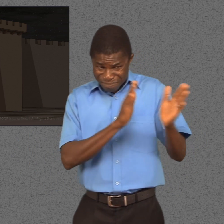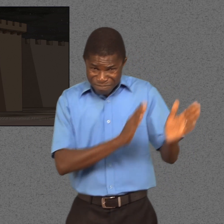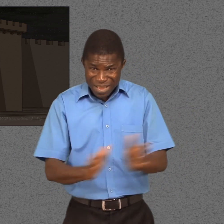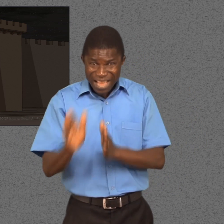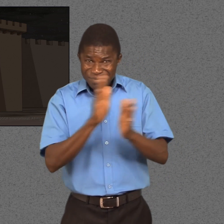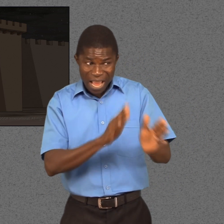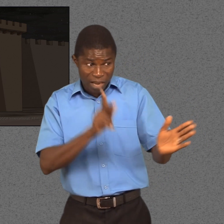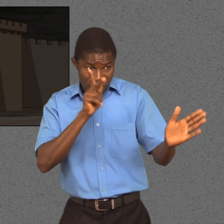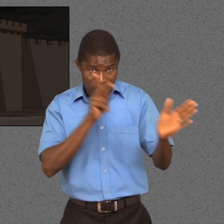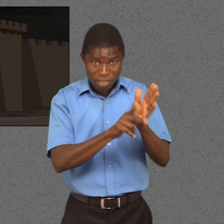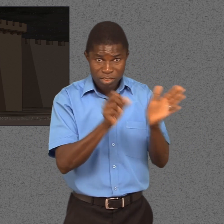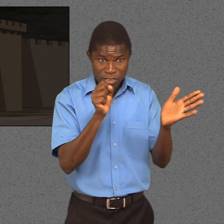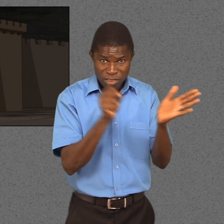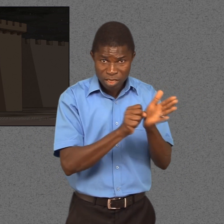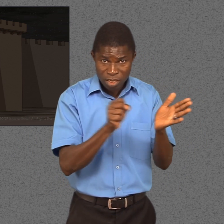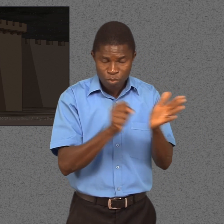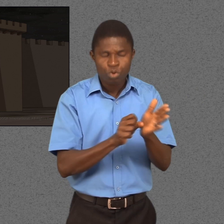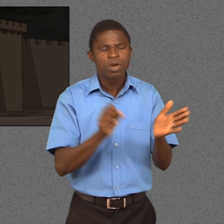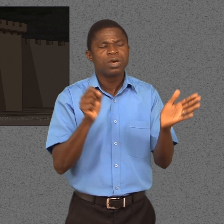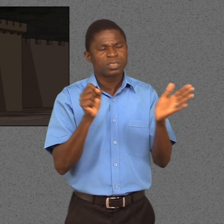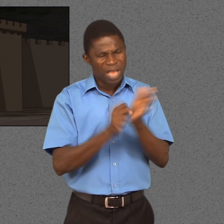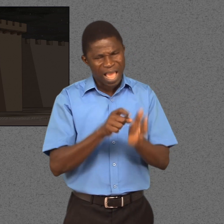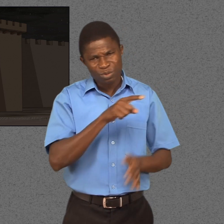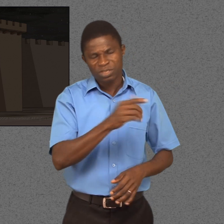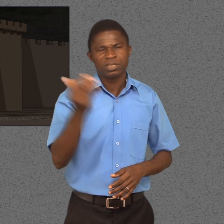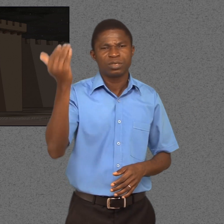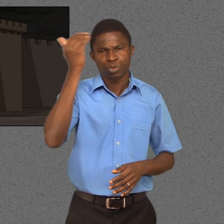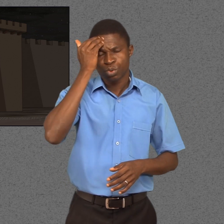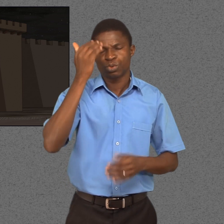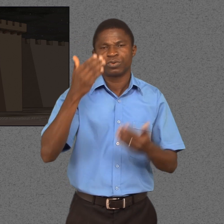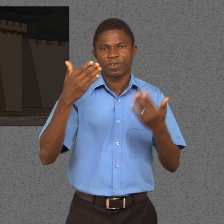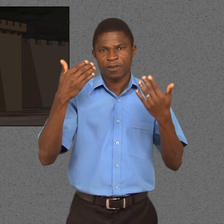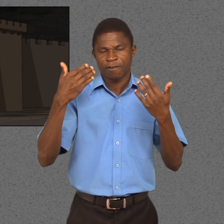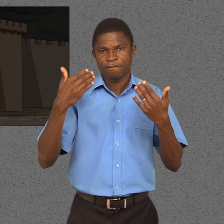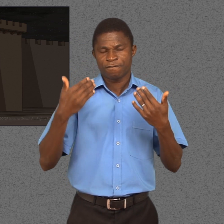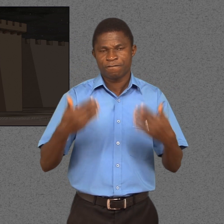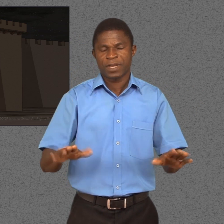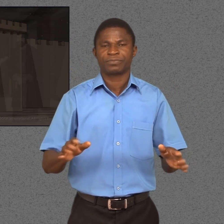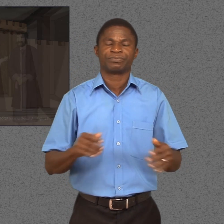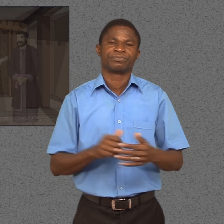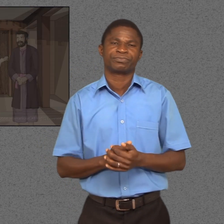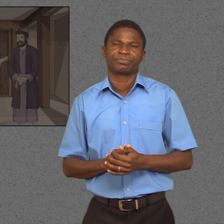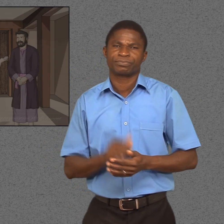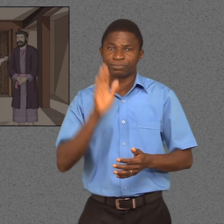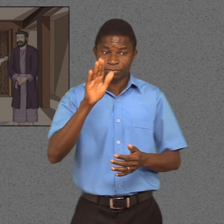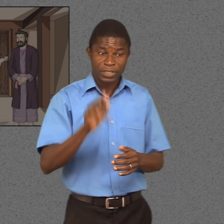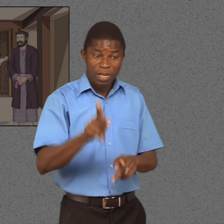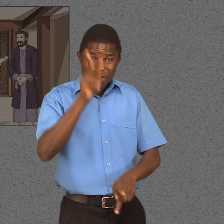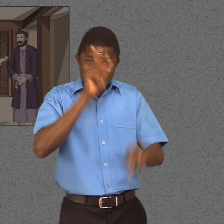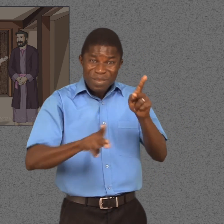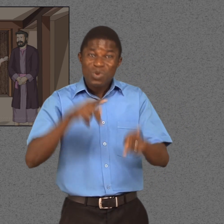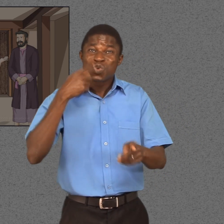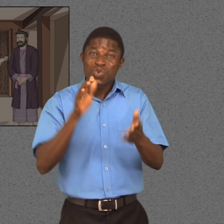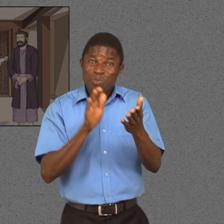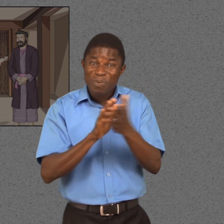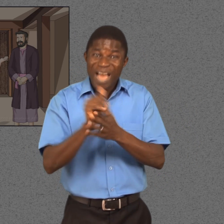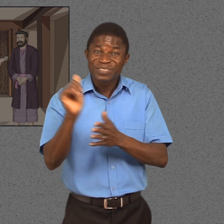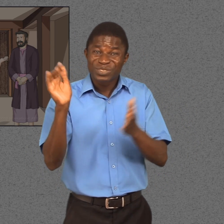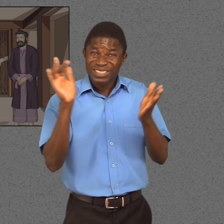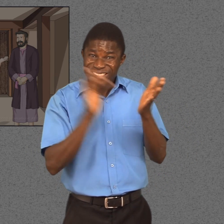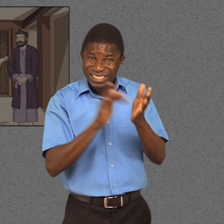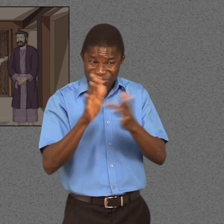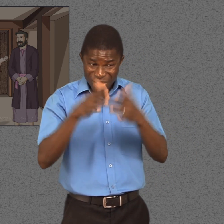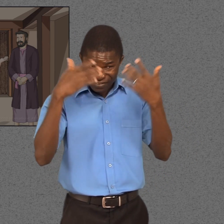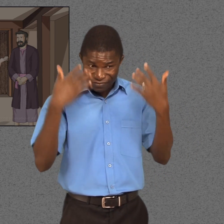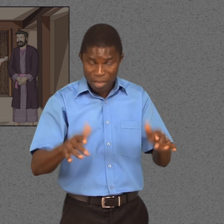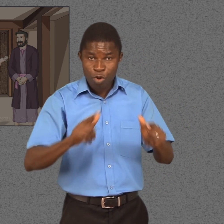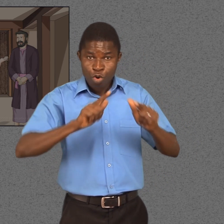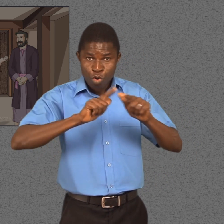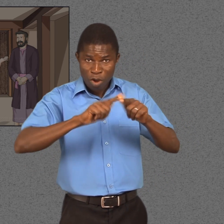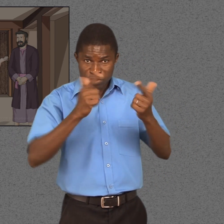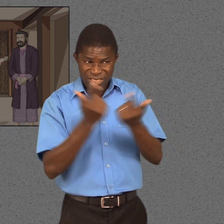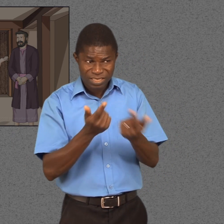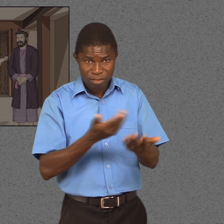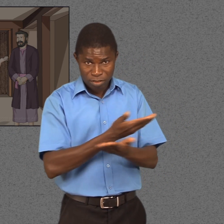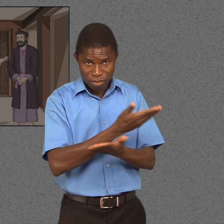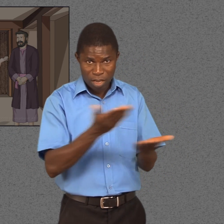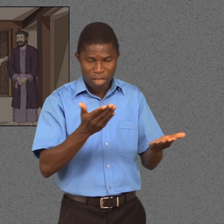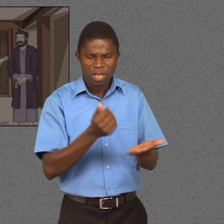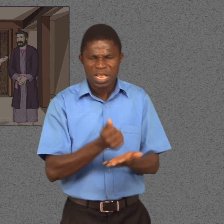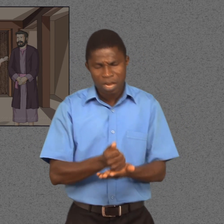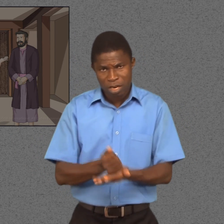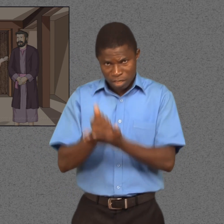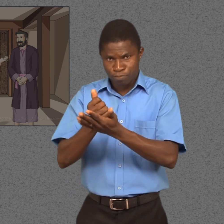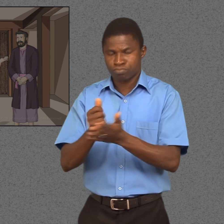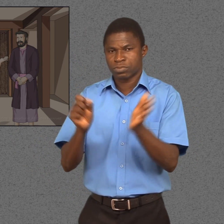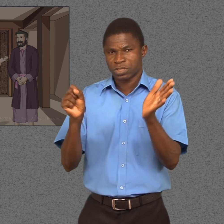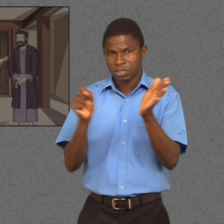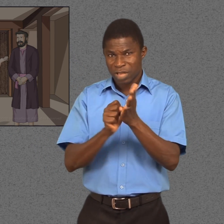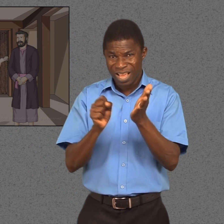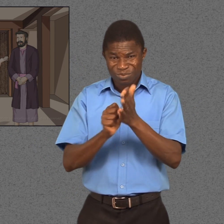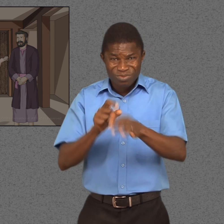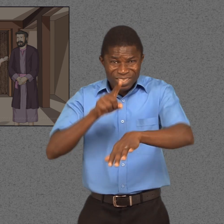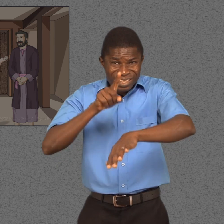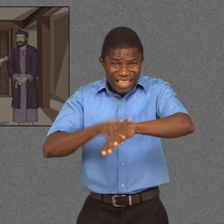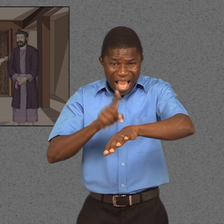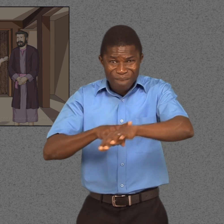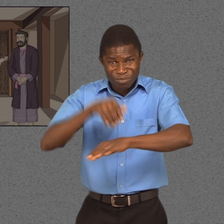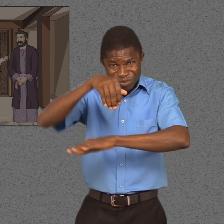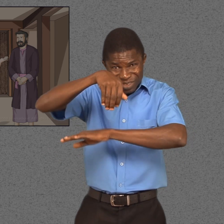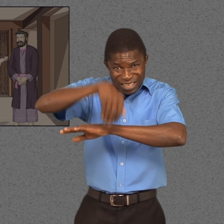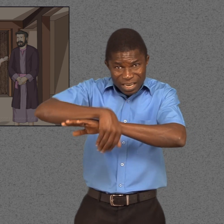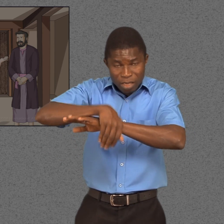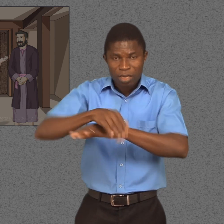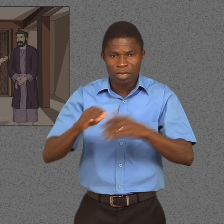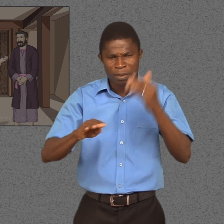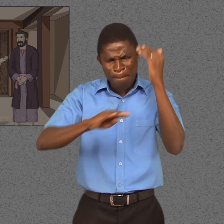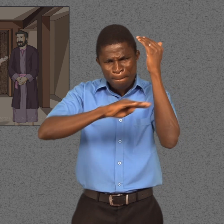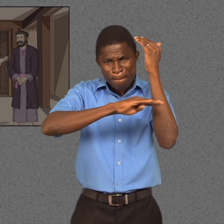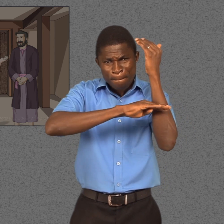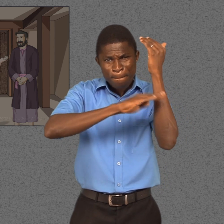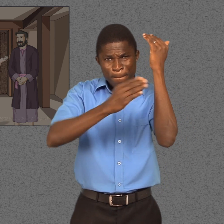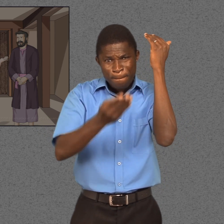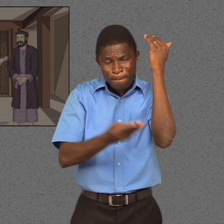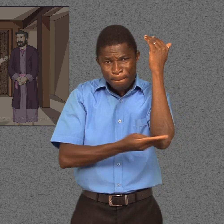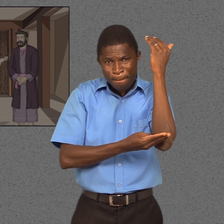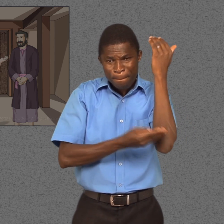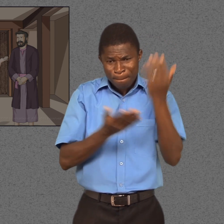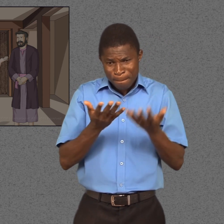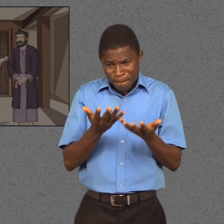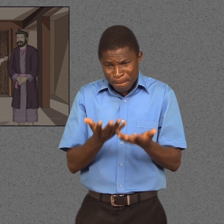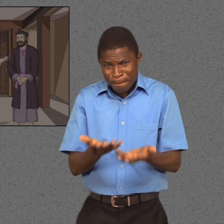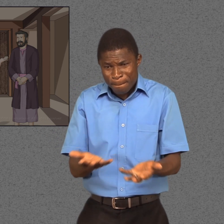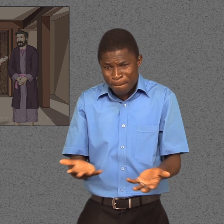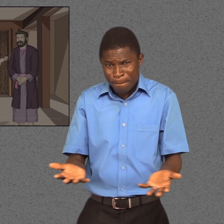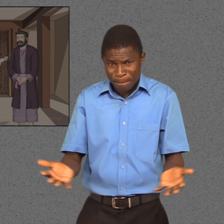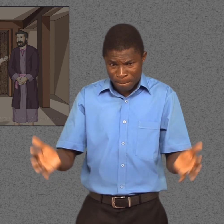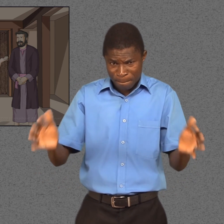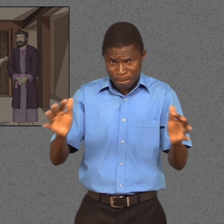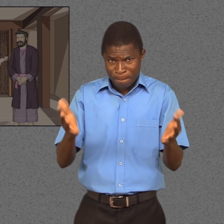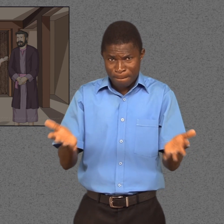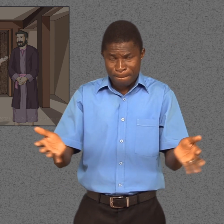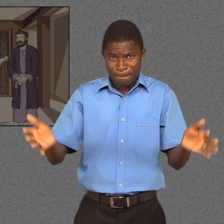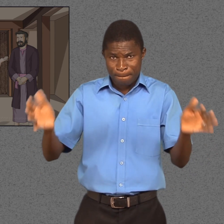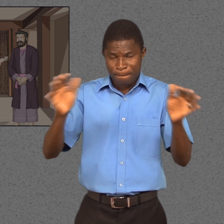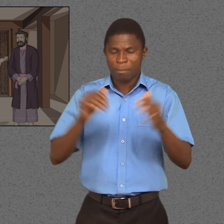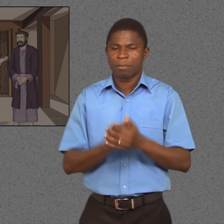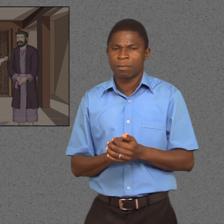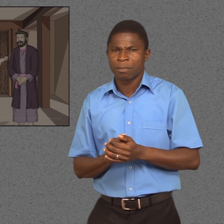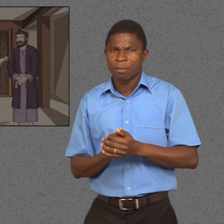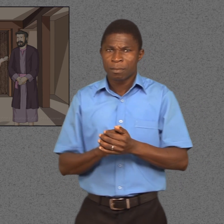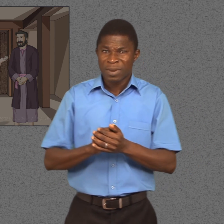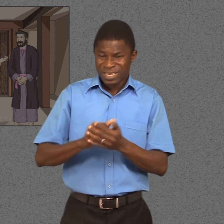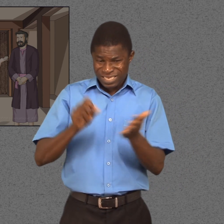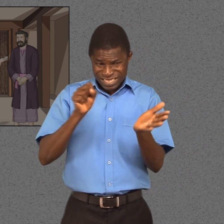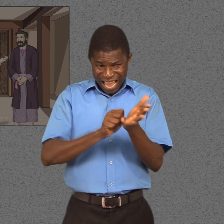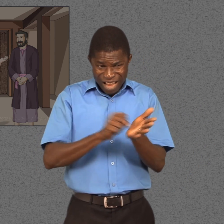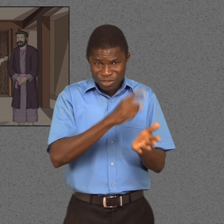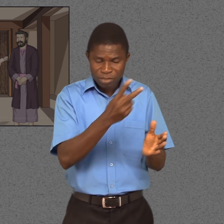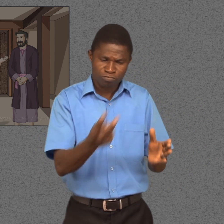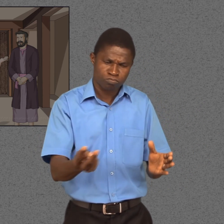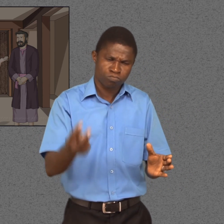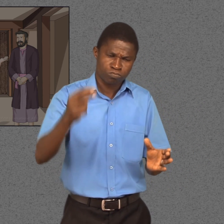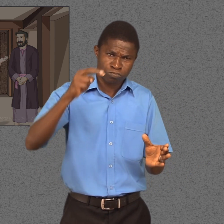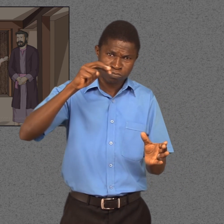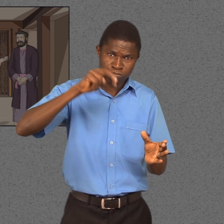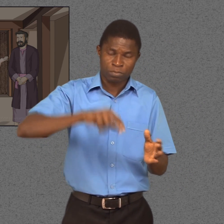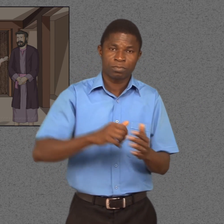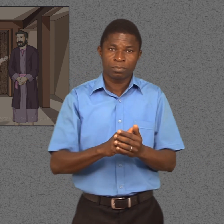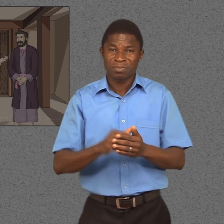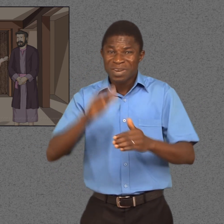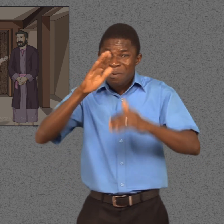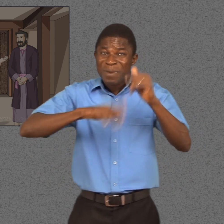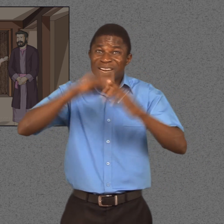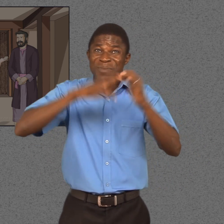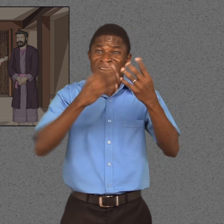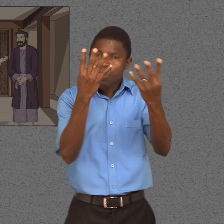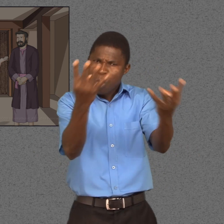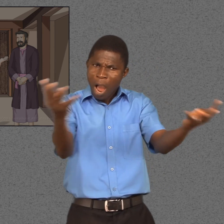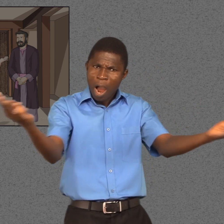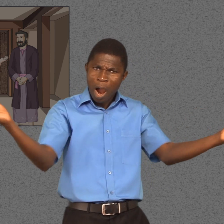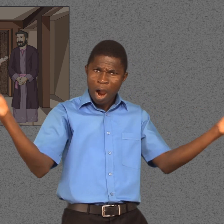Day and night they watched the city gates in order to kill him.